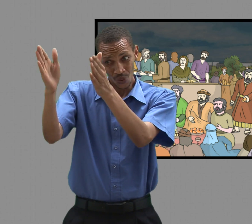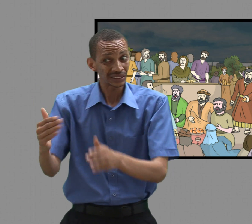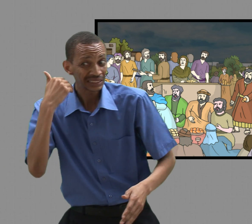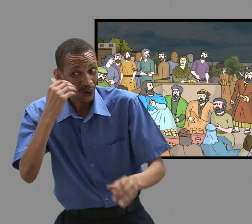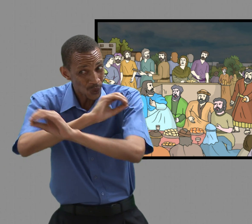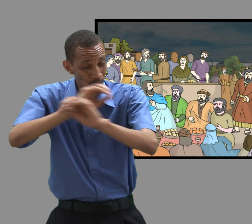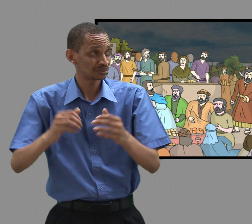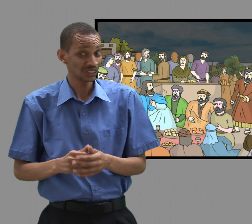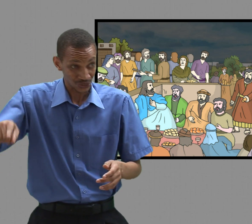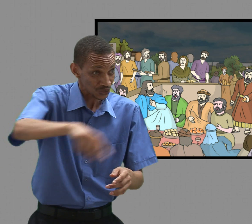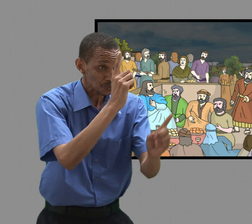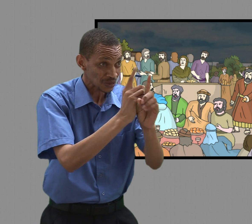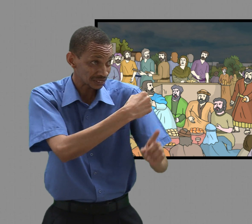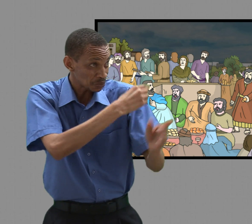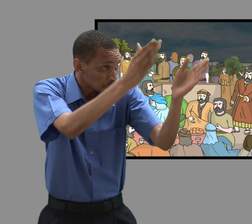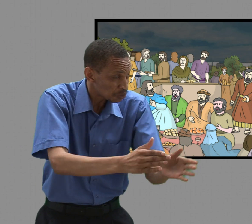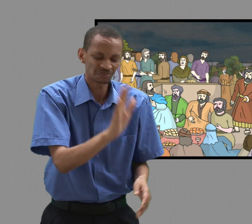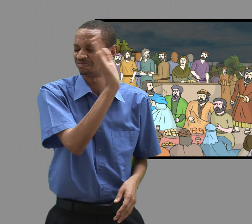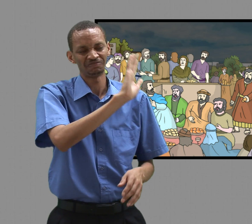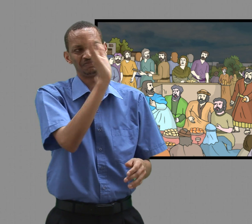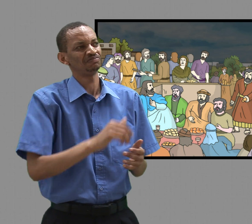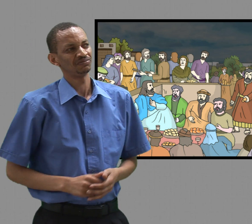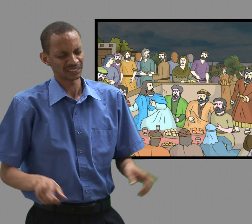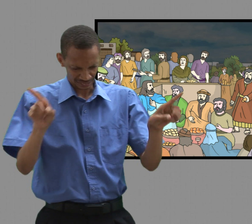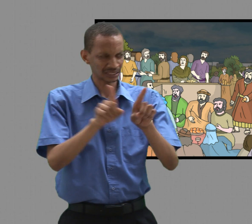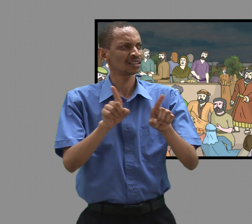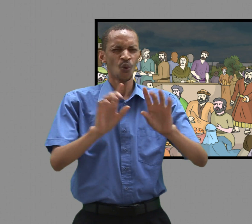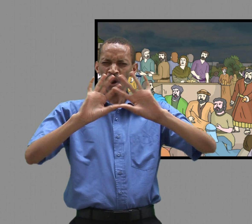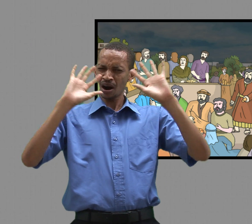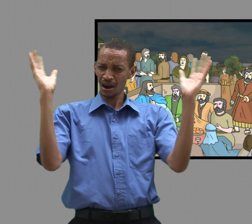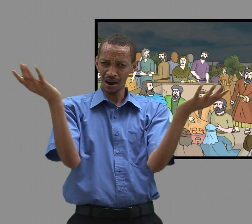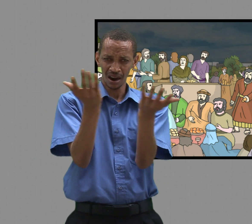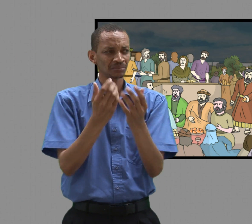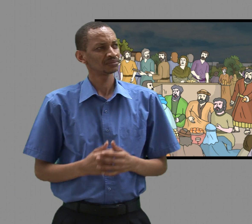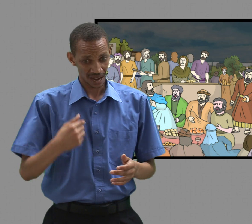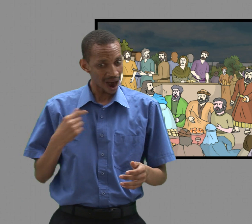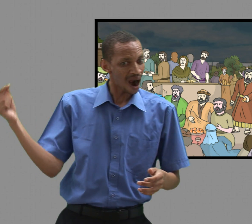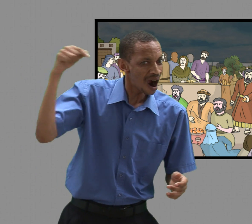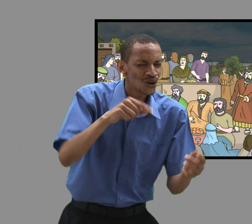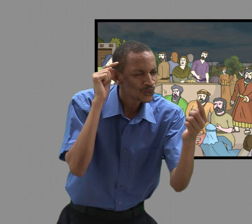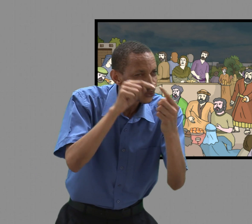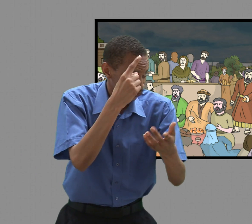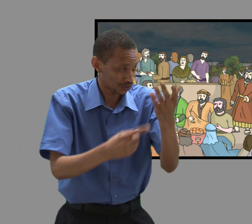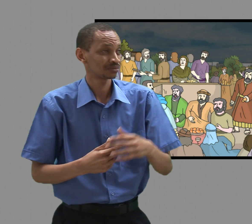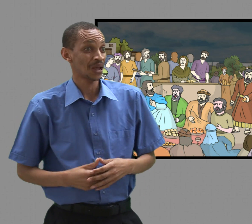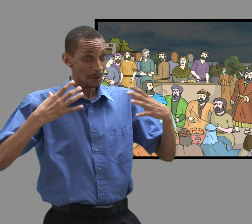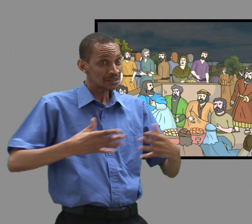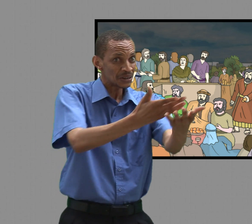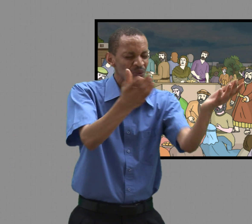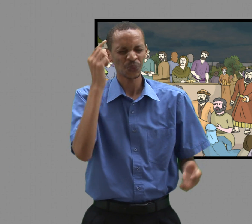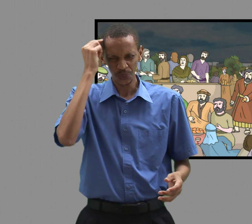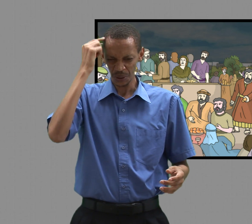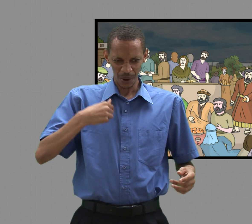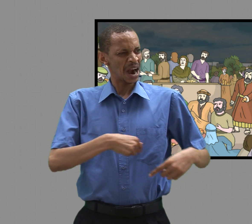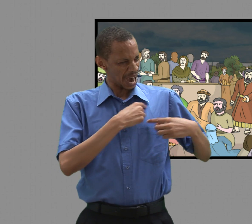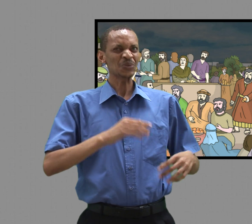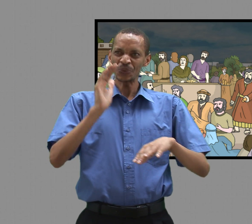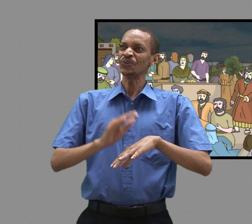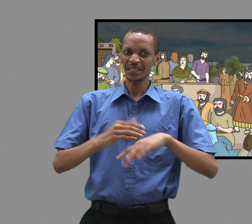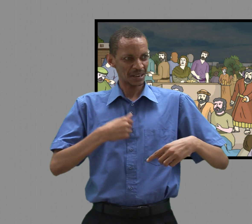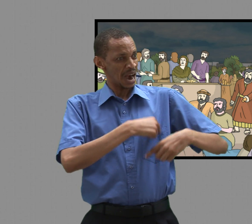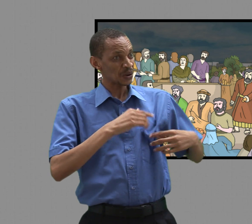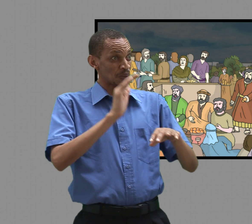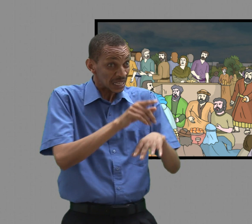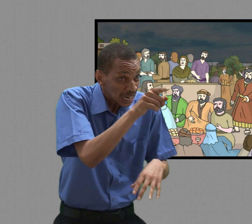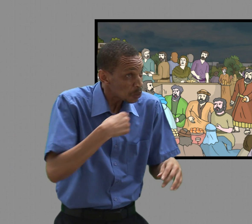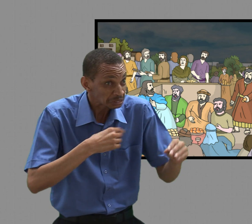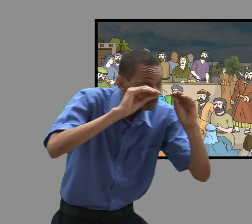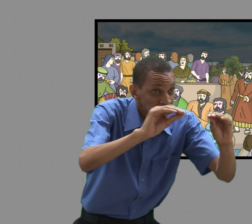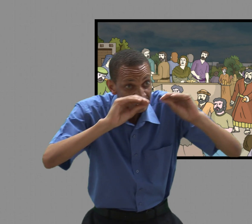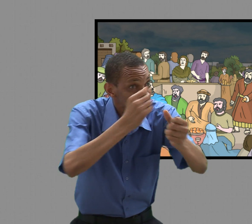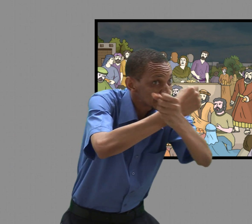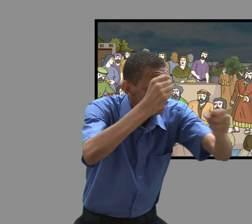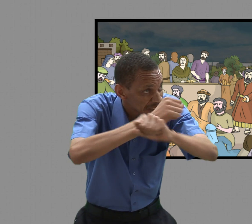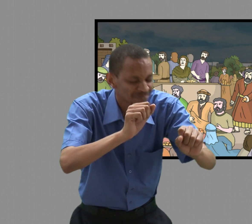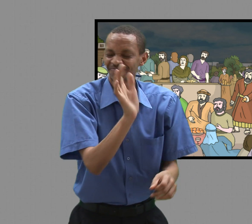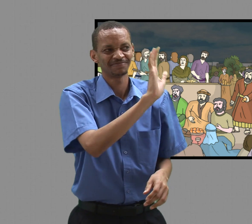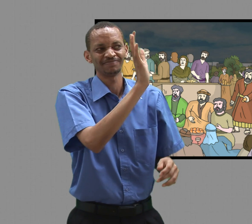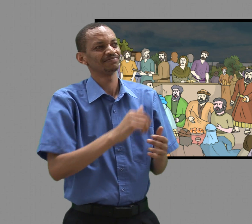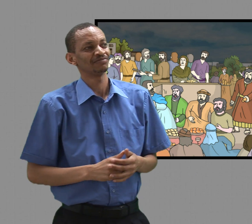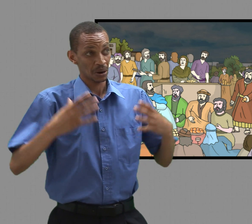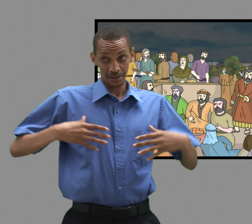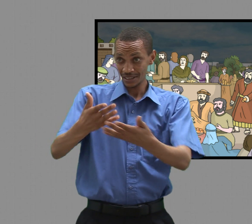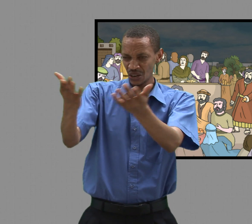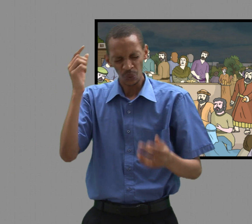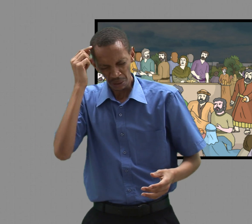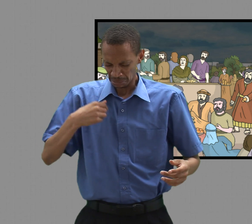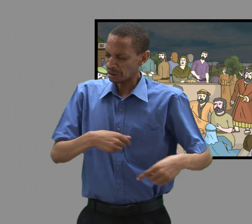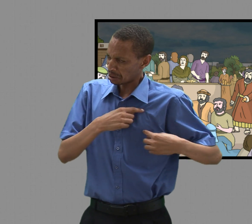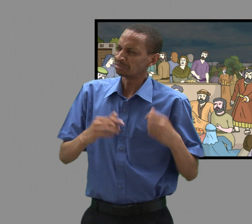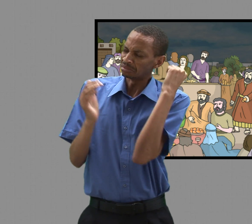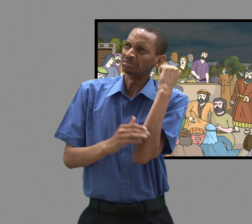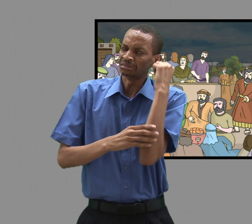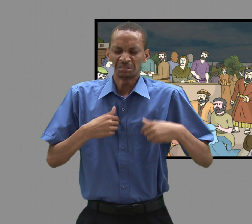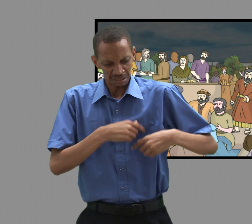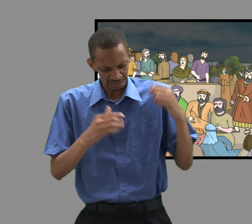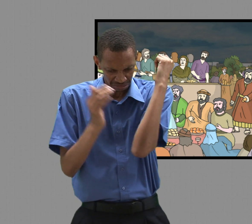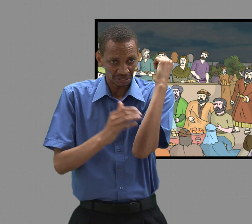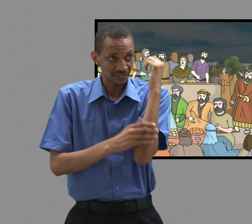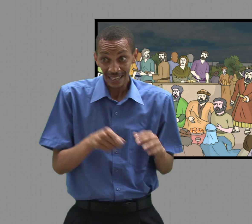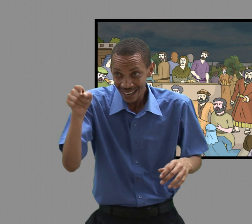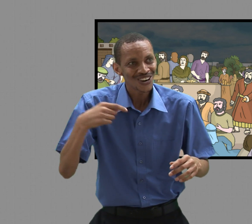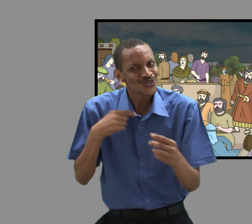On hearing this, Jesus told them, “It is not the healthy who need a doctor, but the sick.